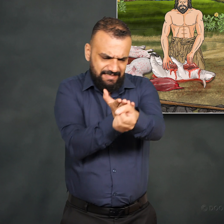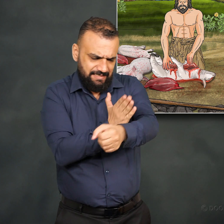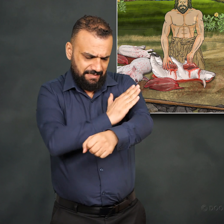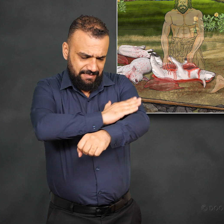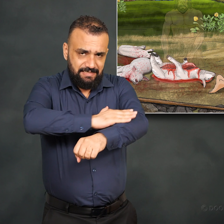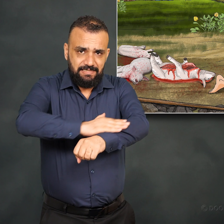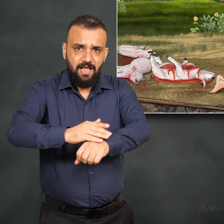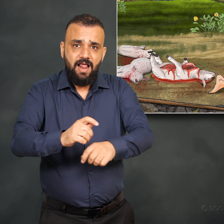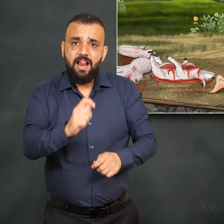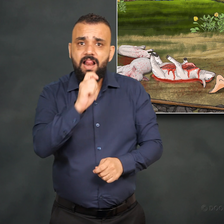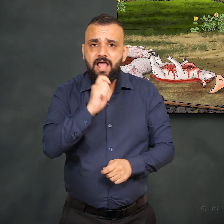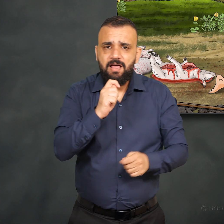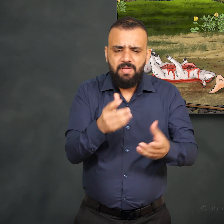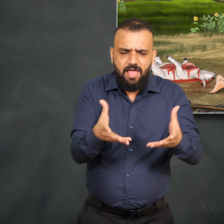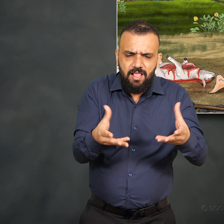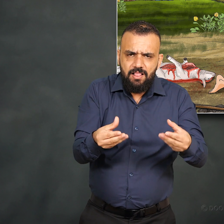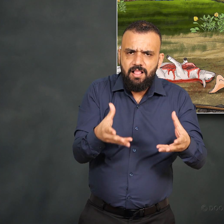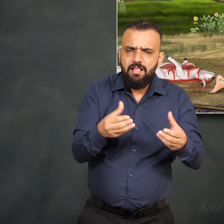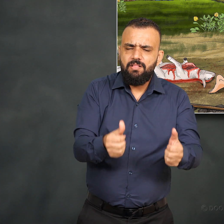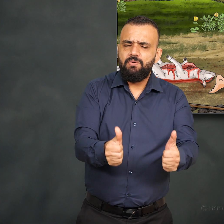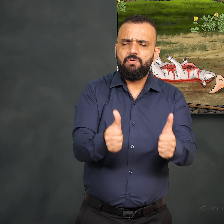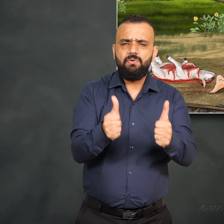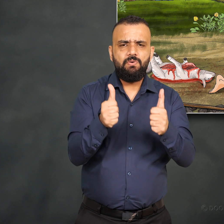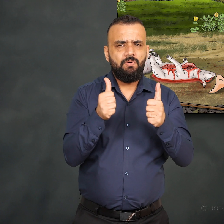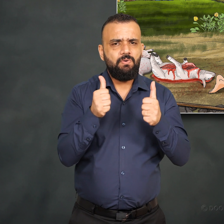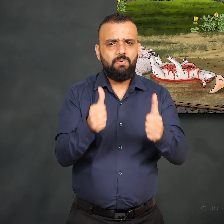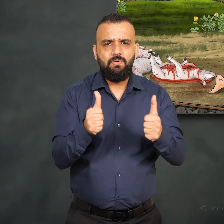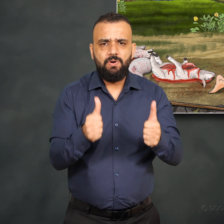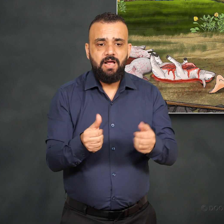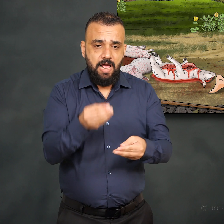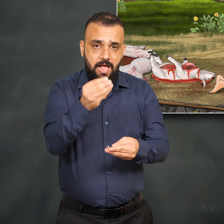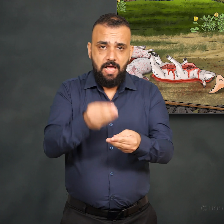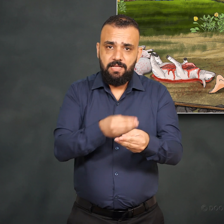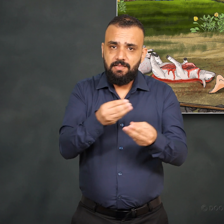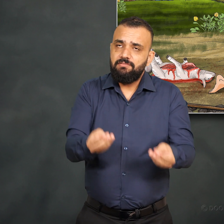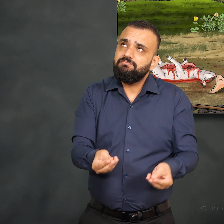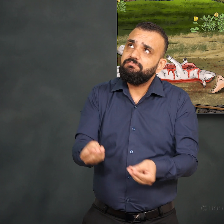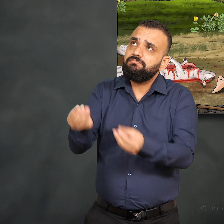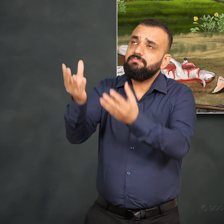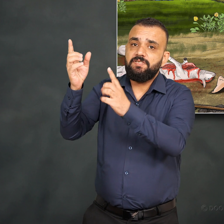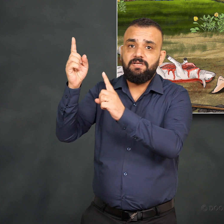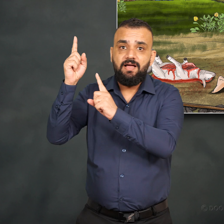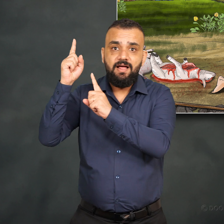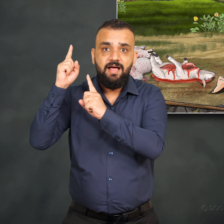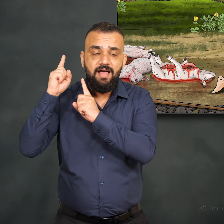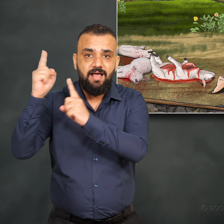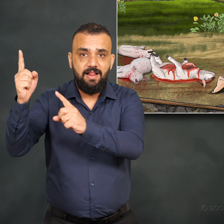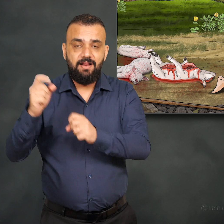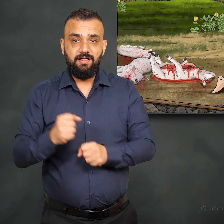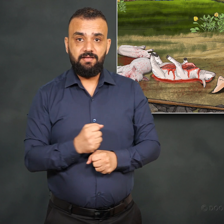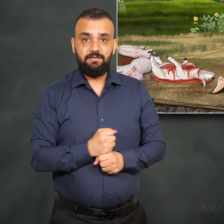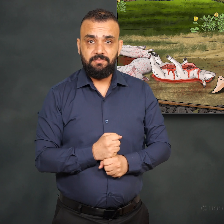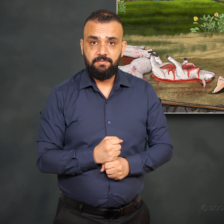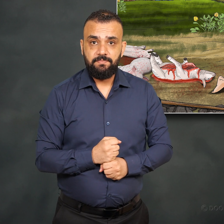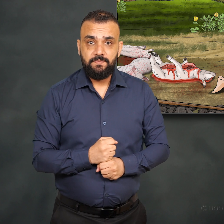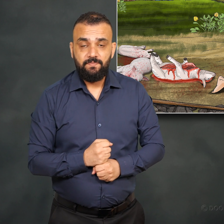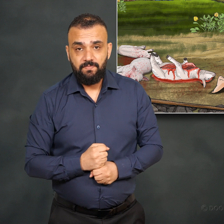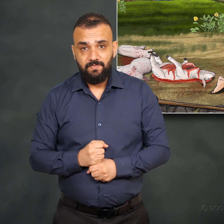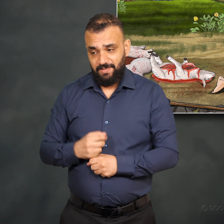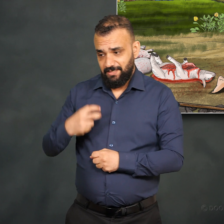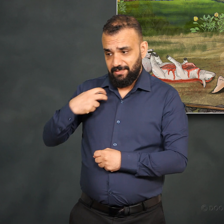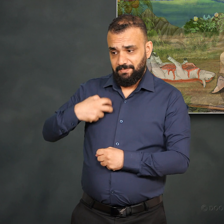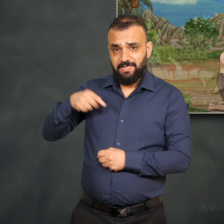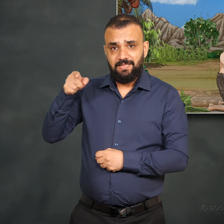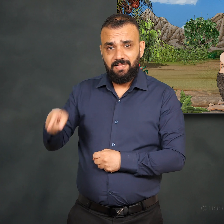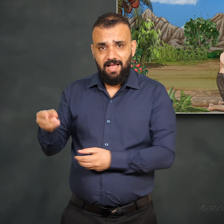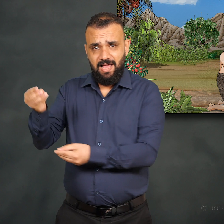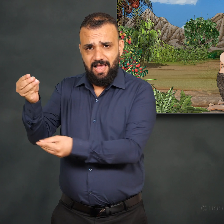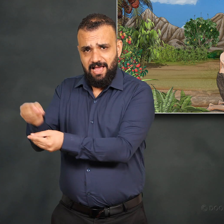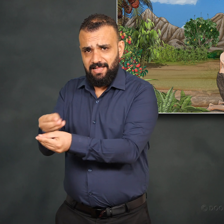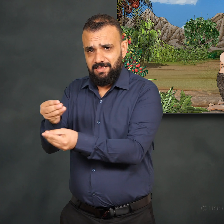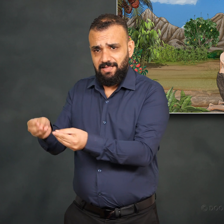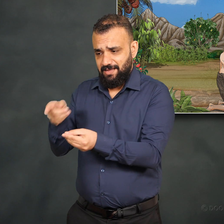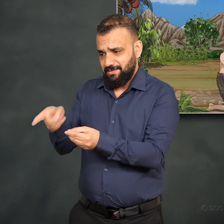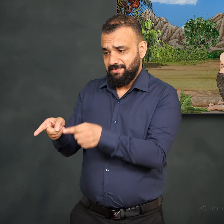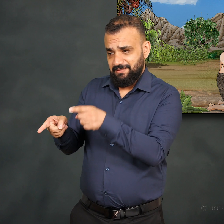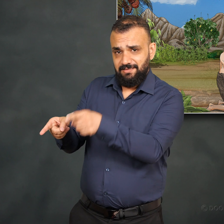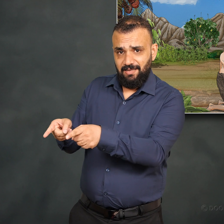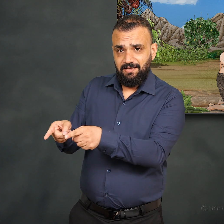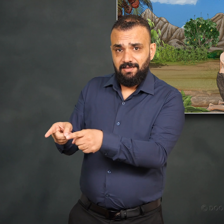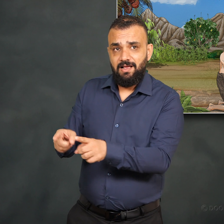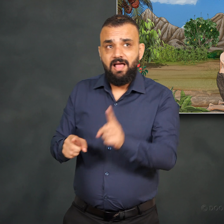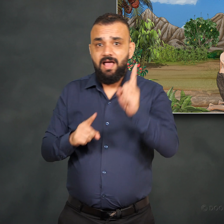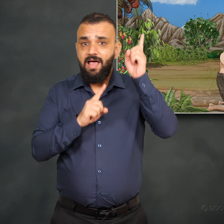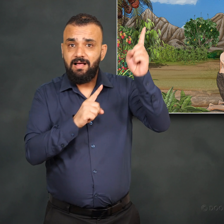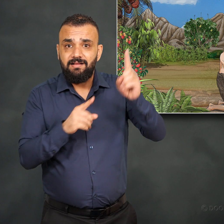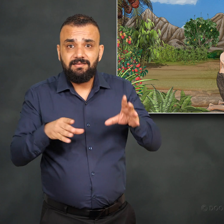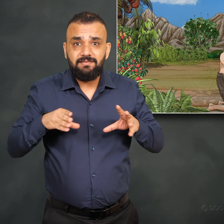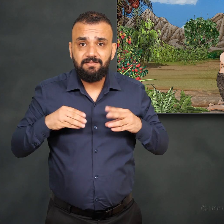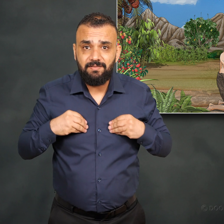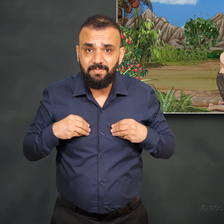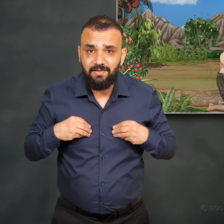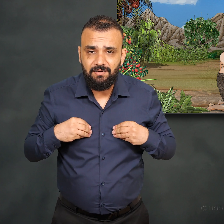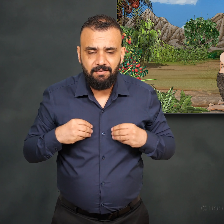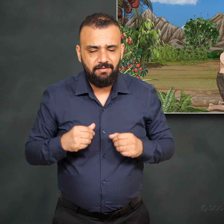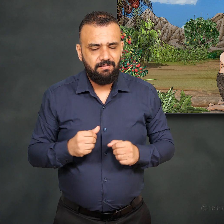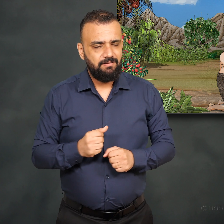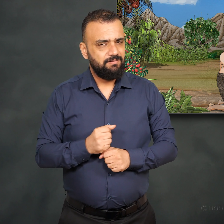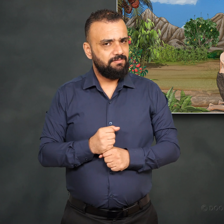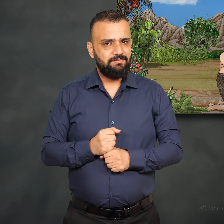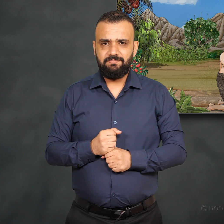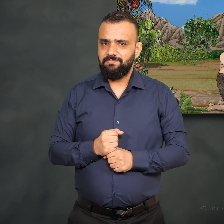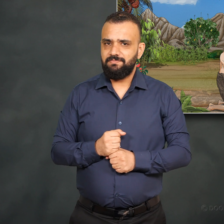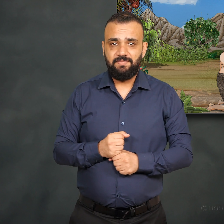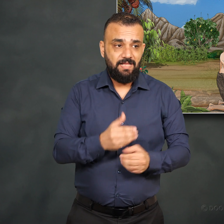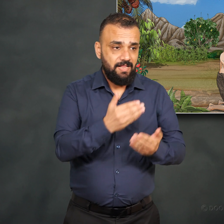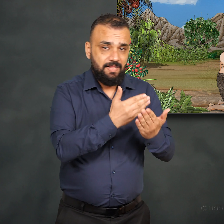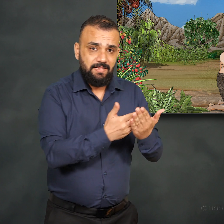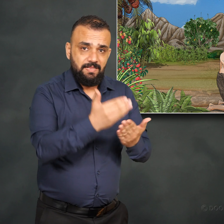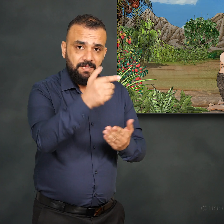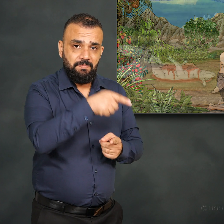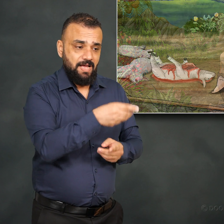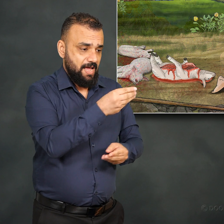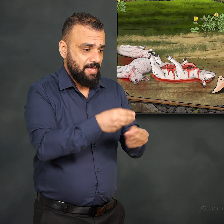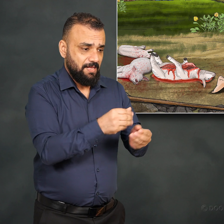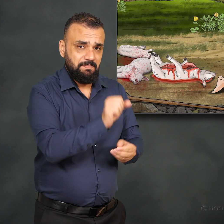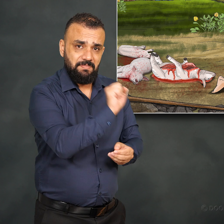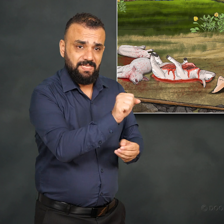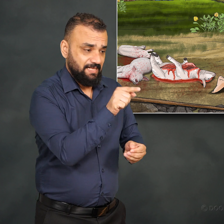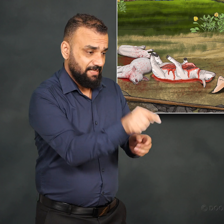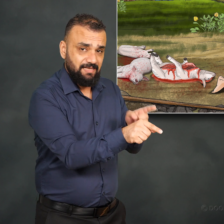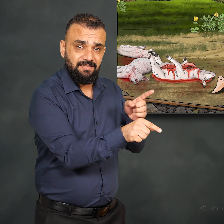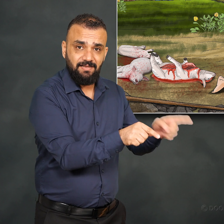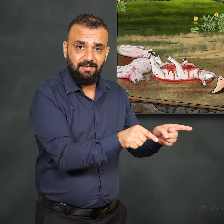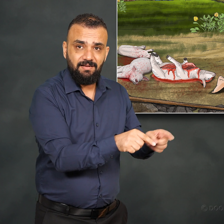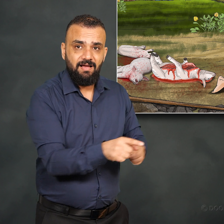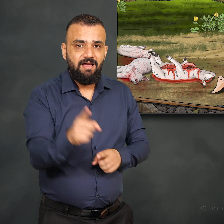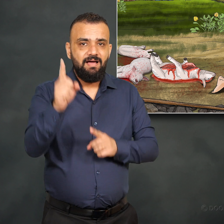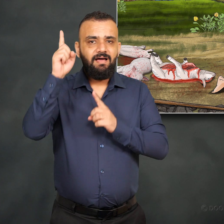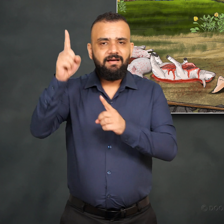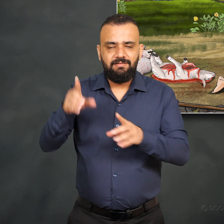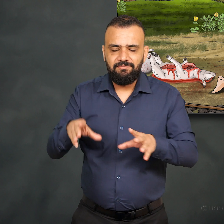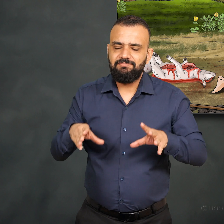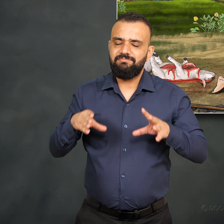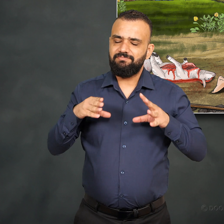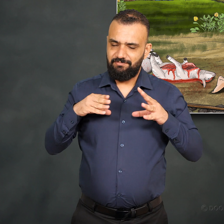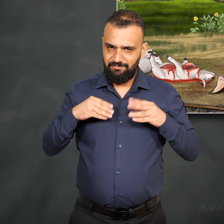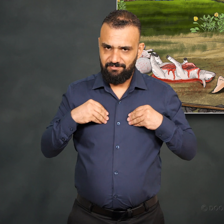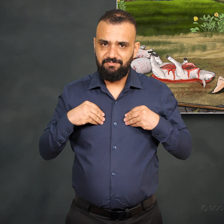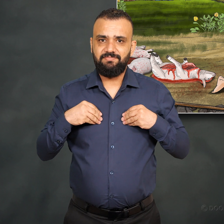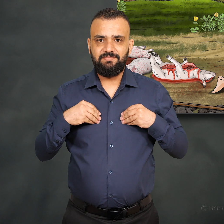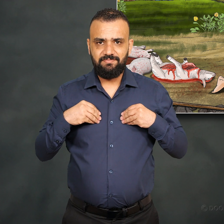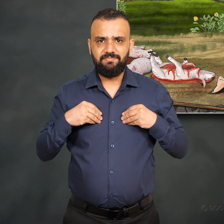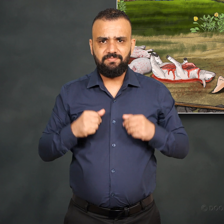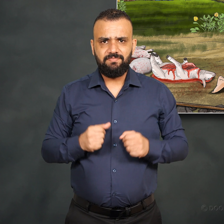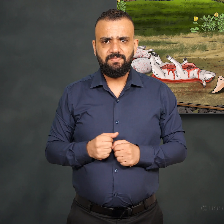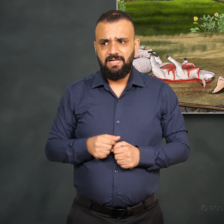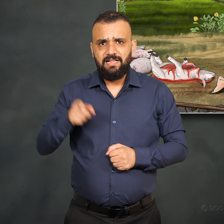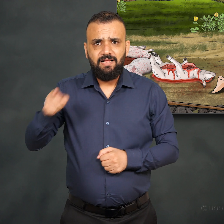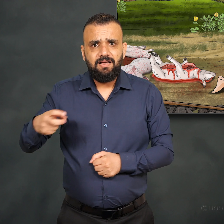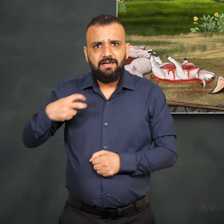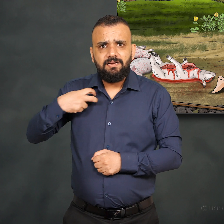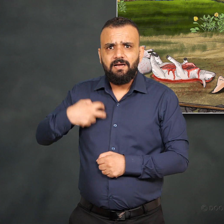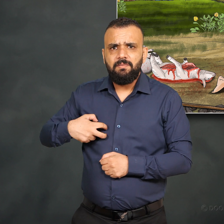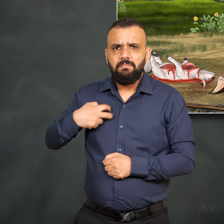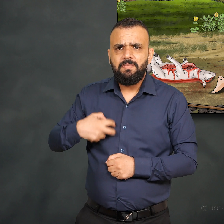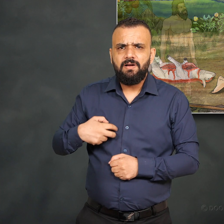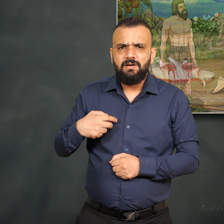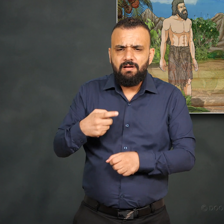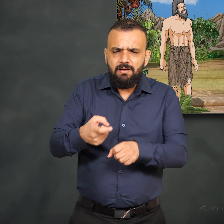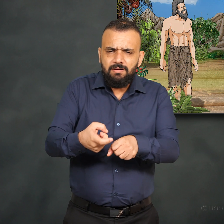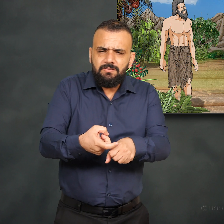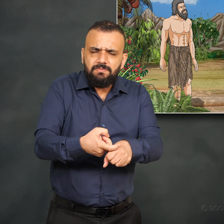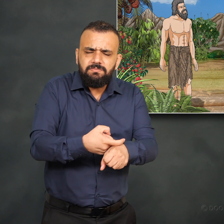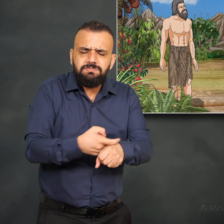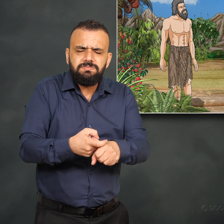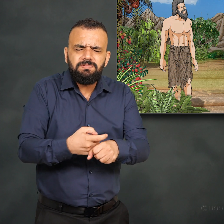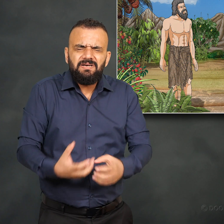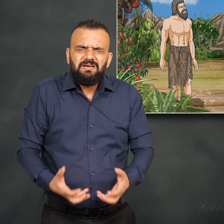And the LORD looked with favor on Abel and his offering, but He had no regard for Cain and his offering.